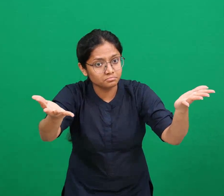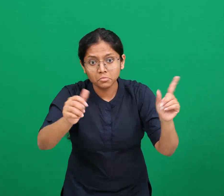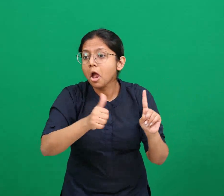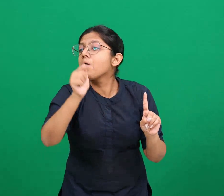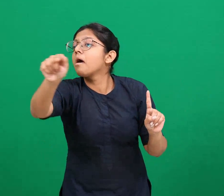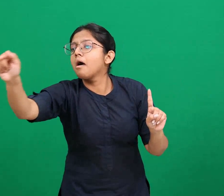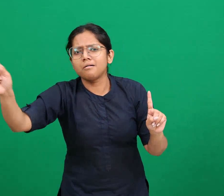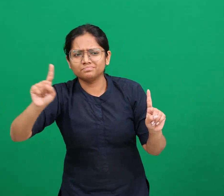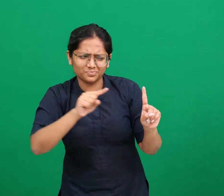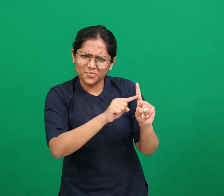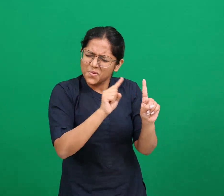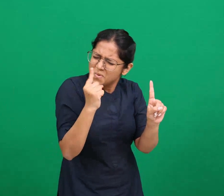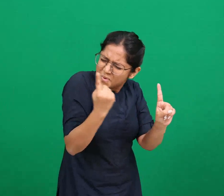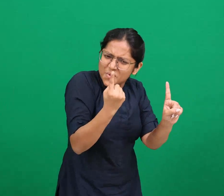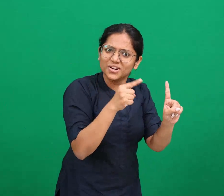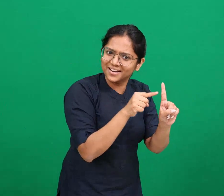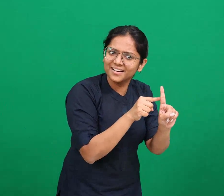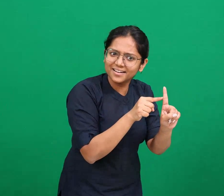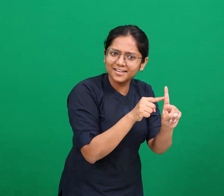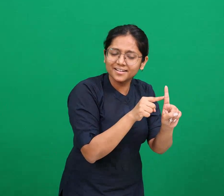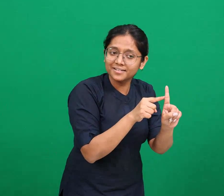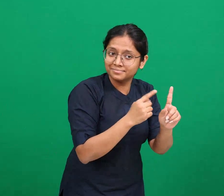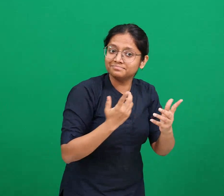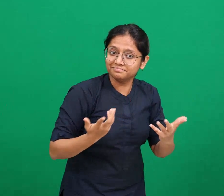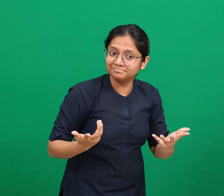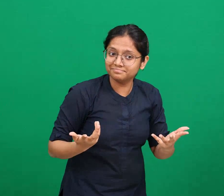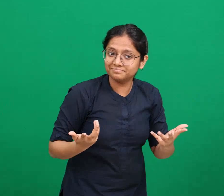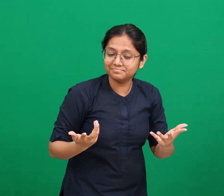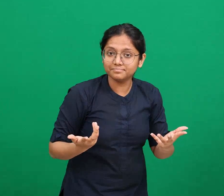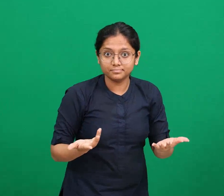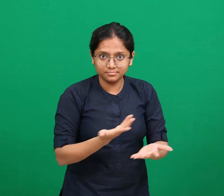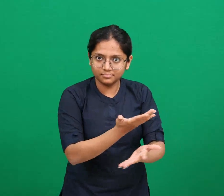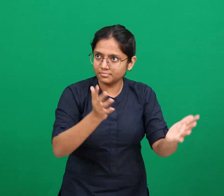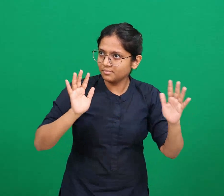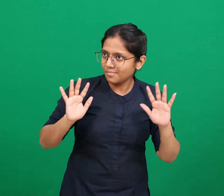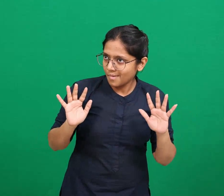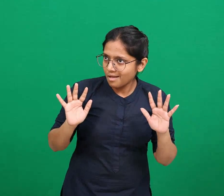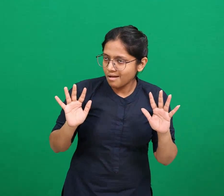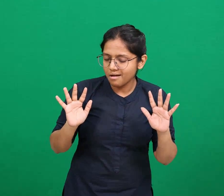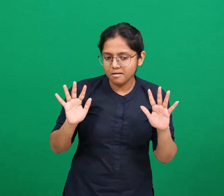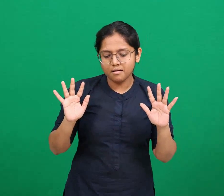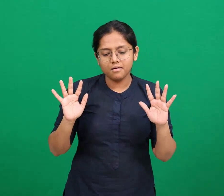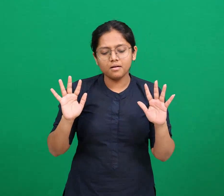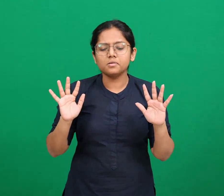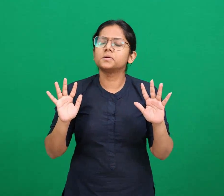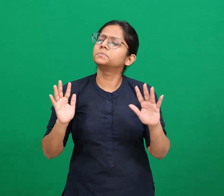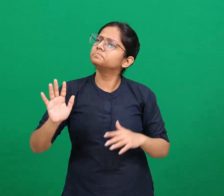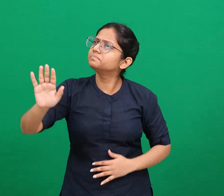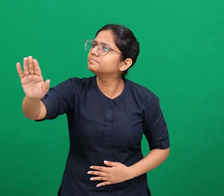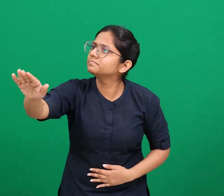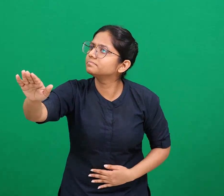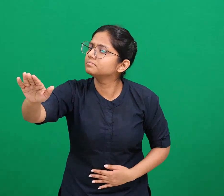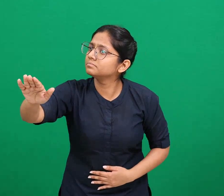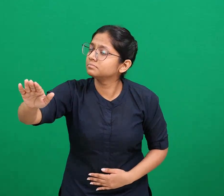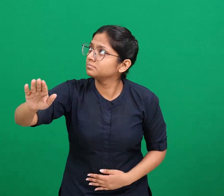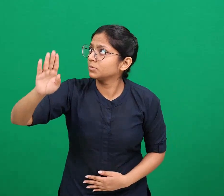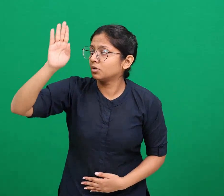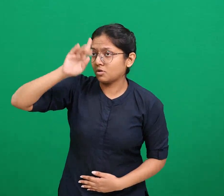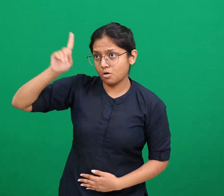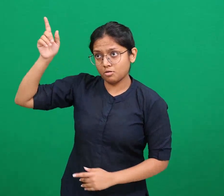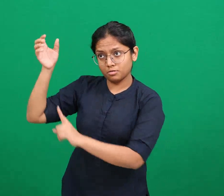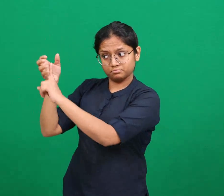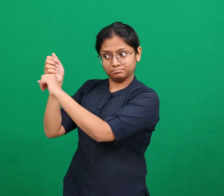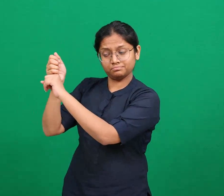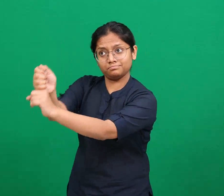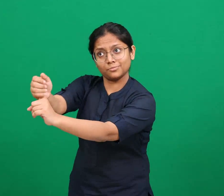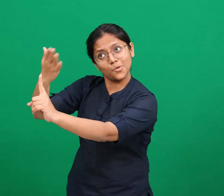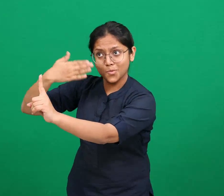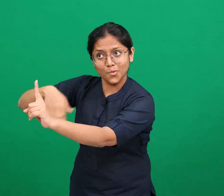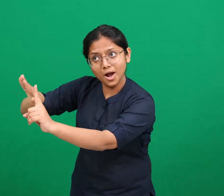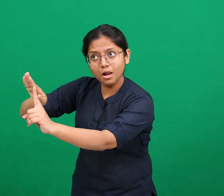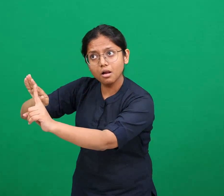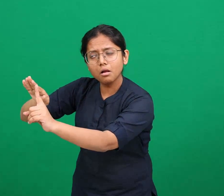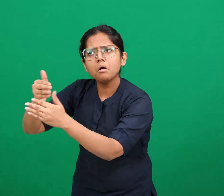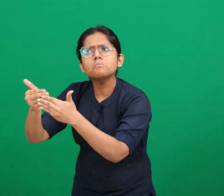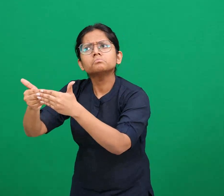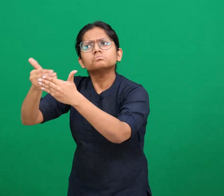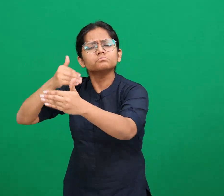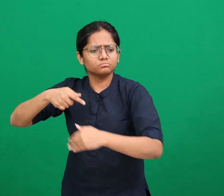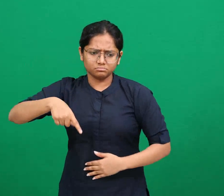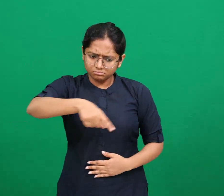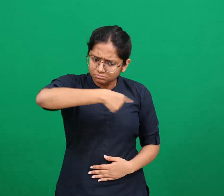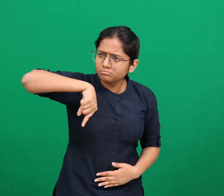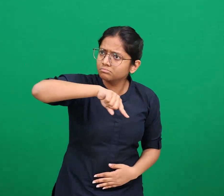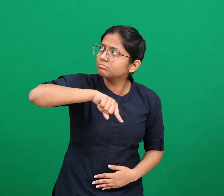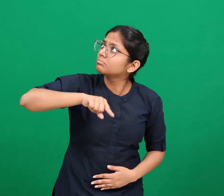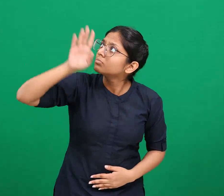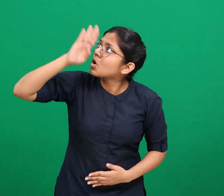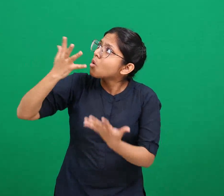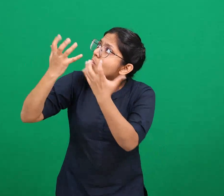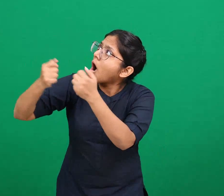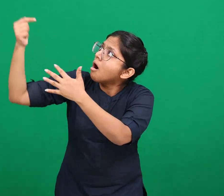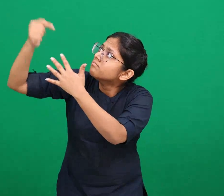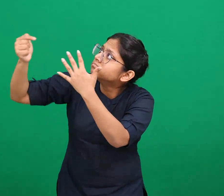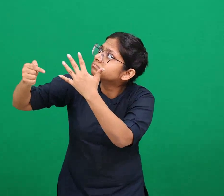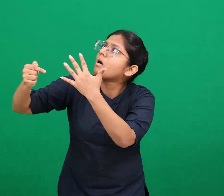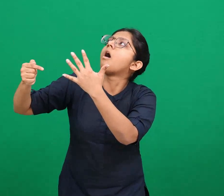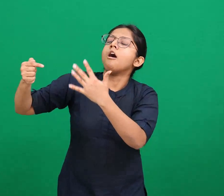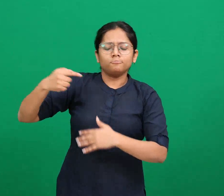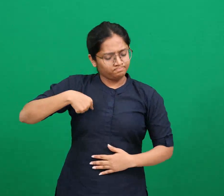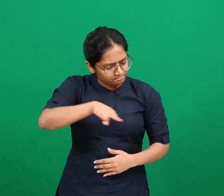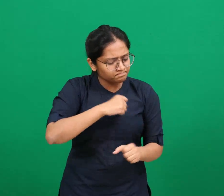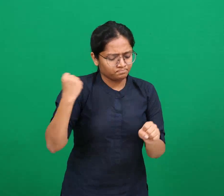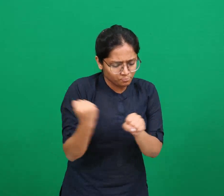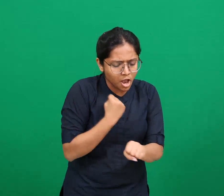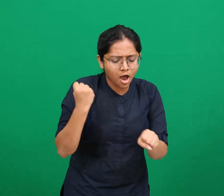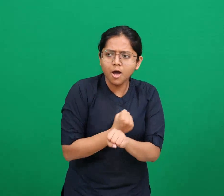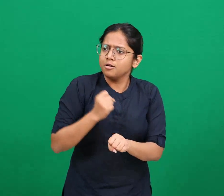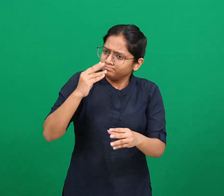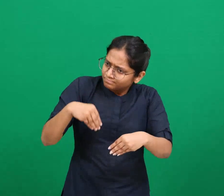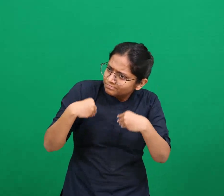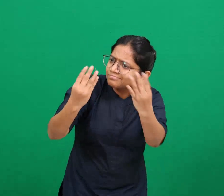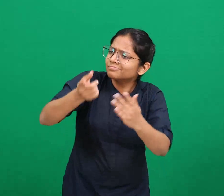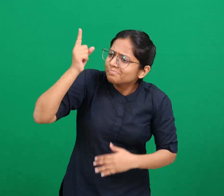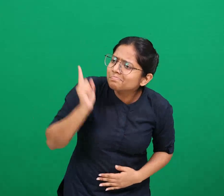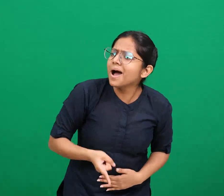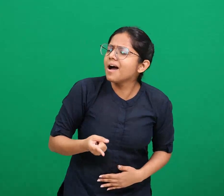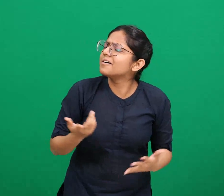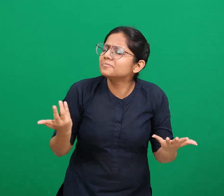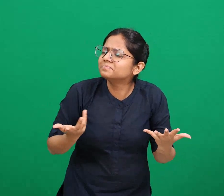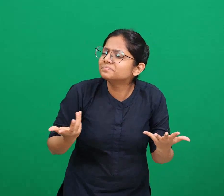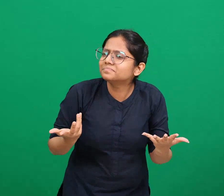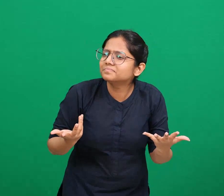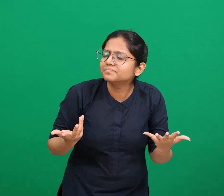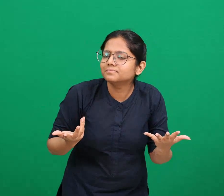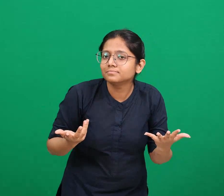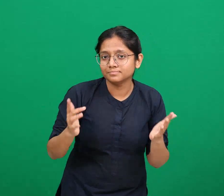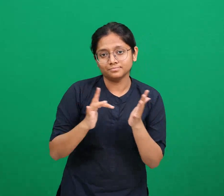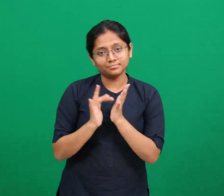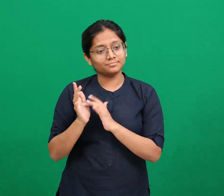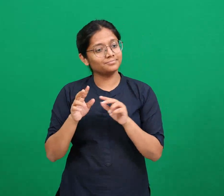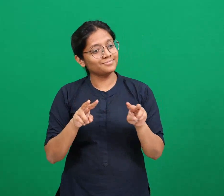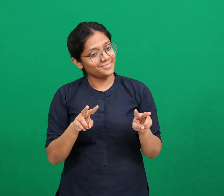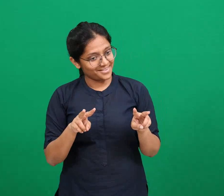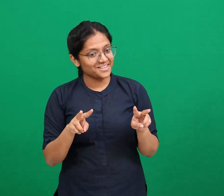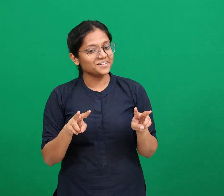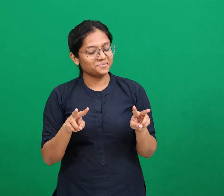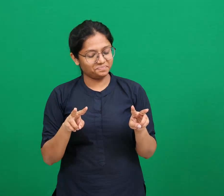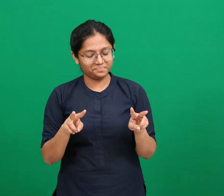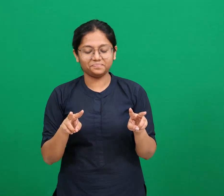Then they inquired, "What must we do to perform the works of God?"